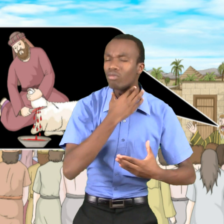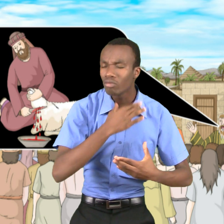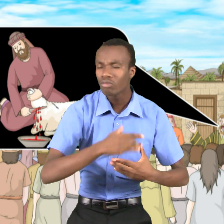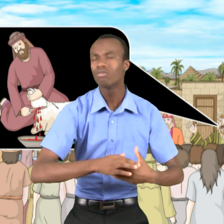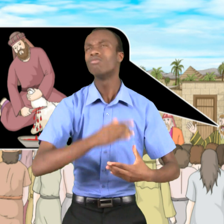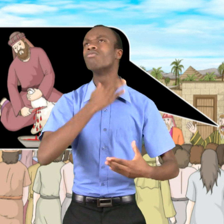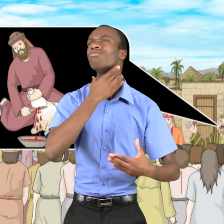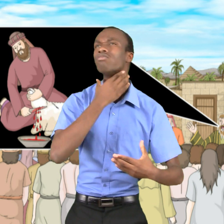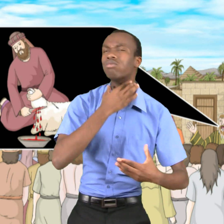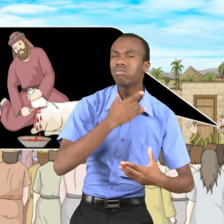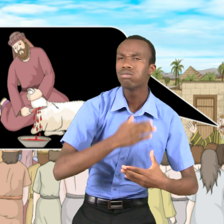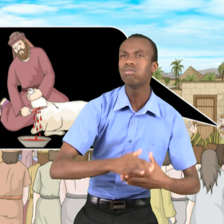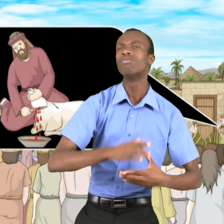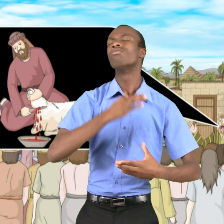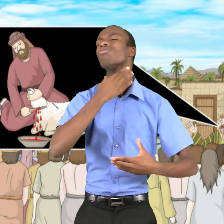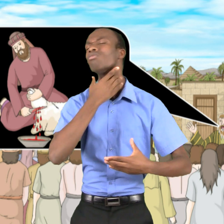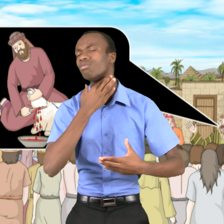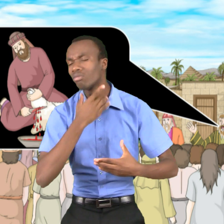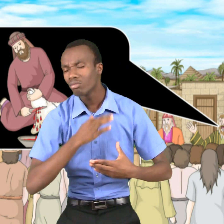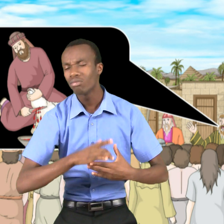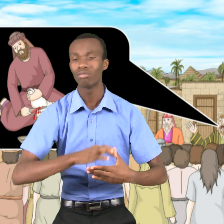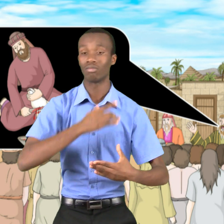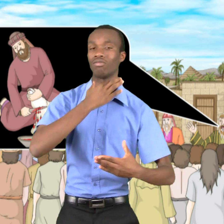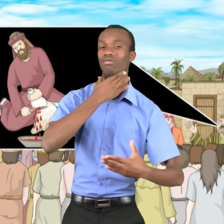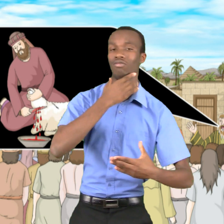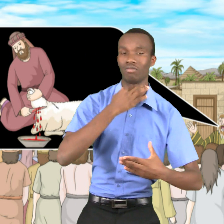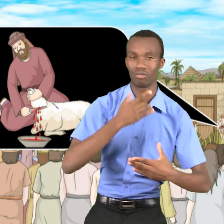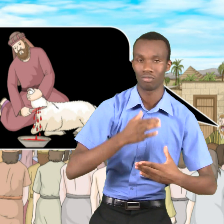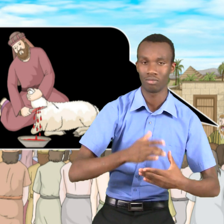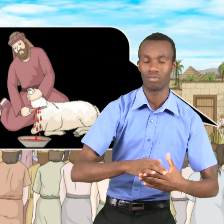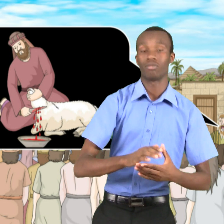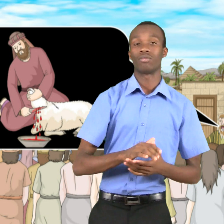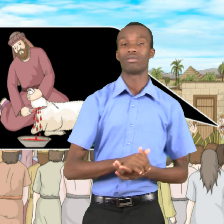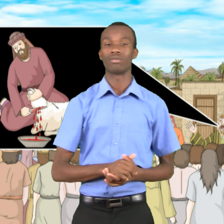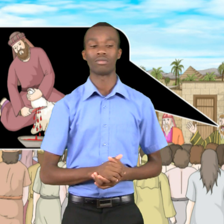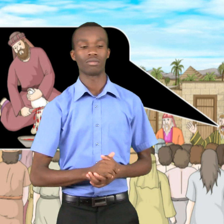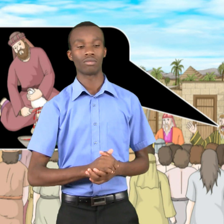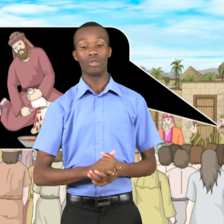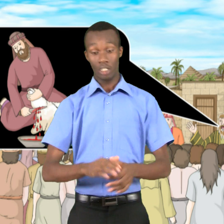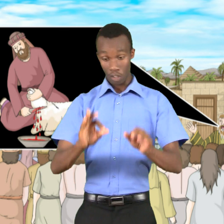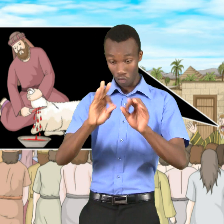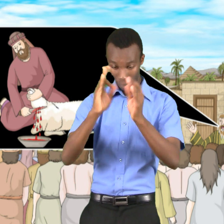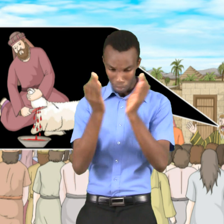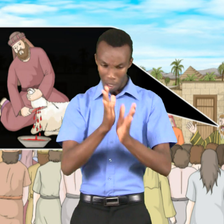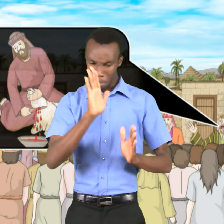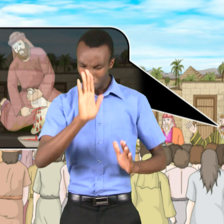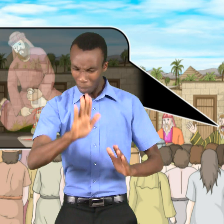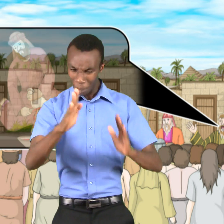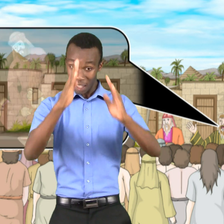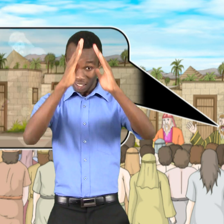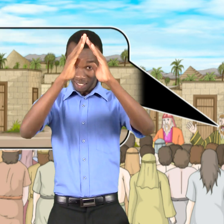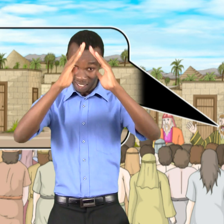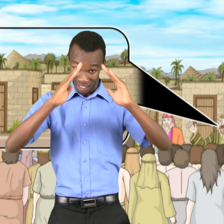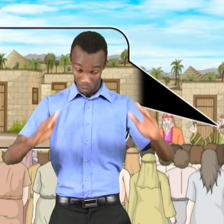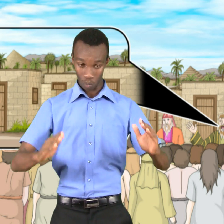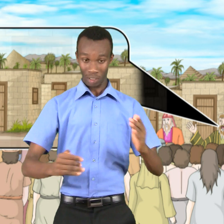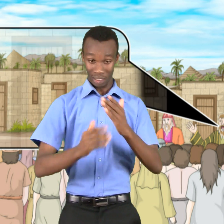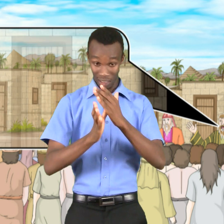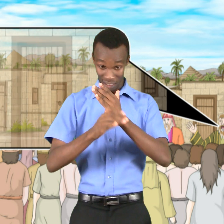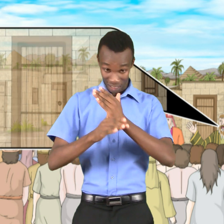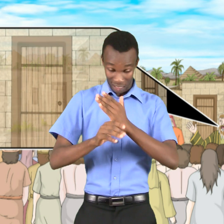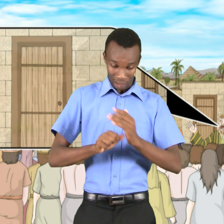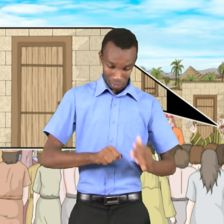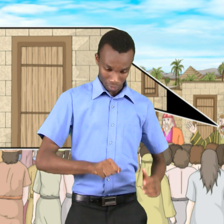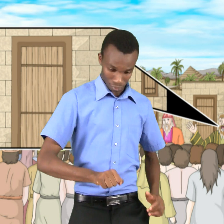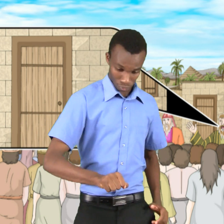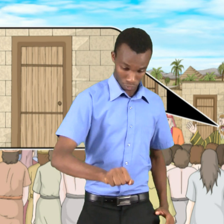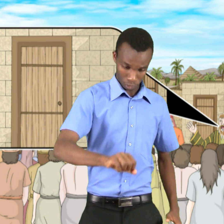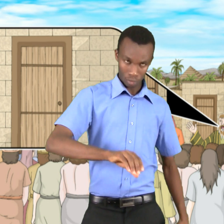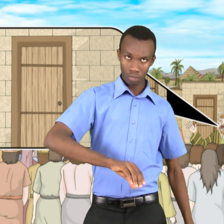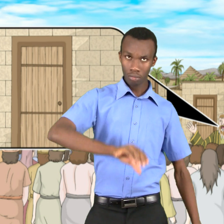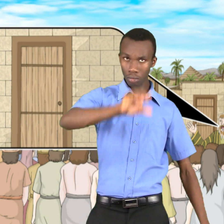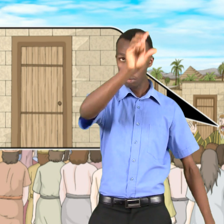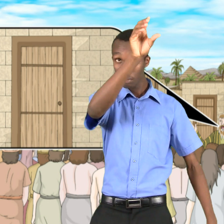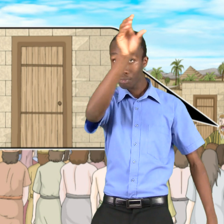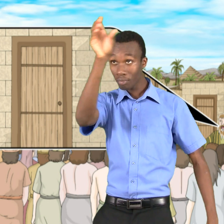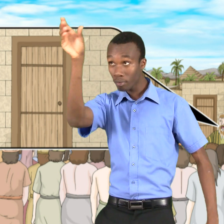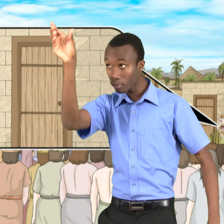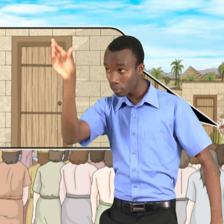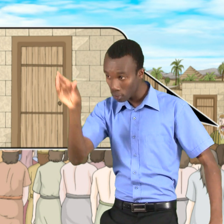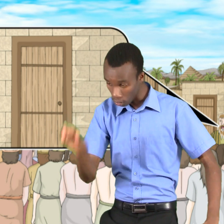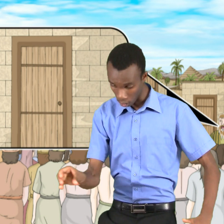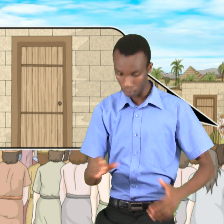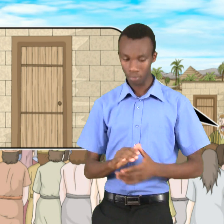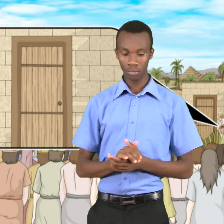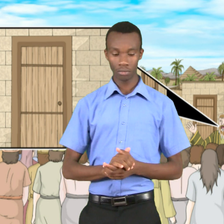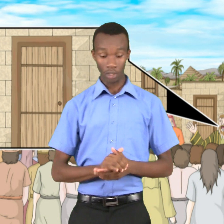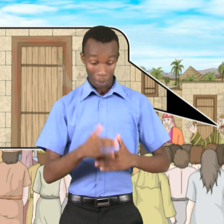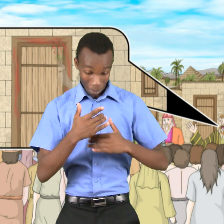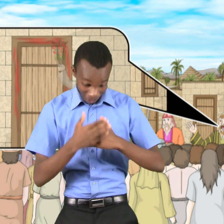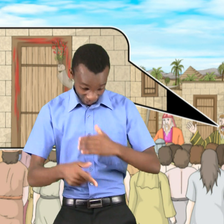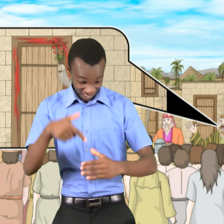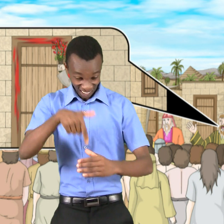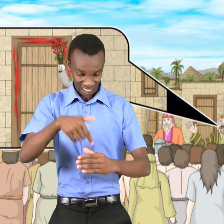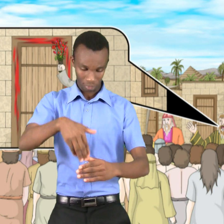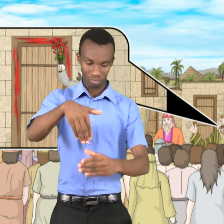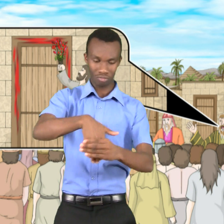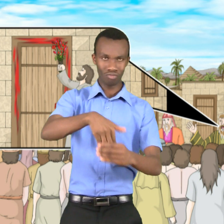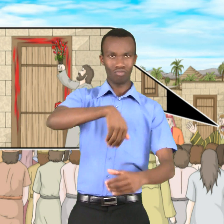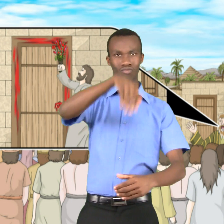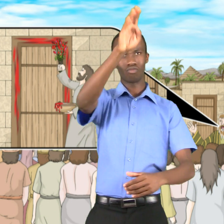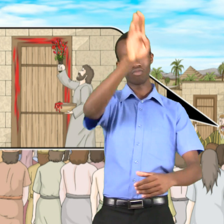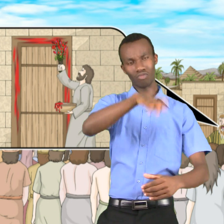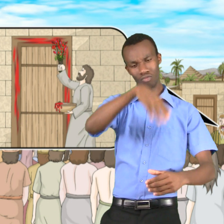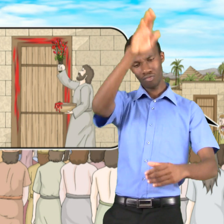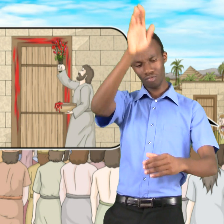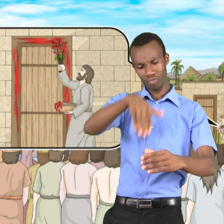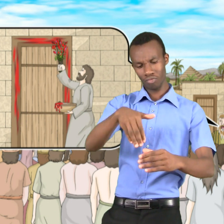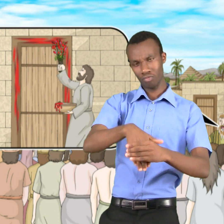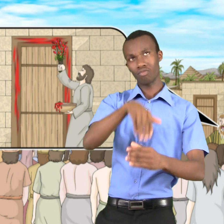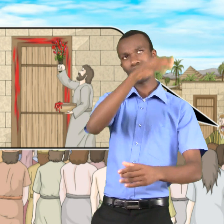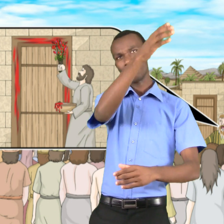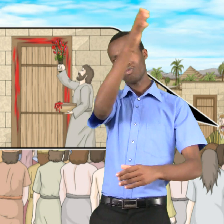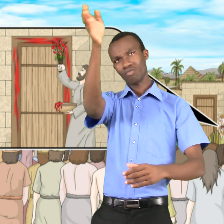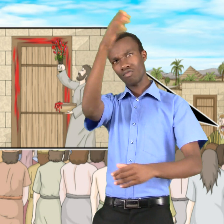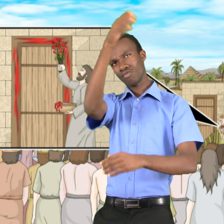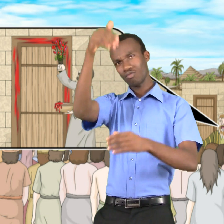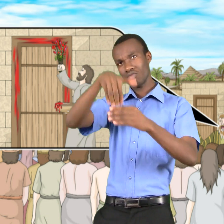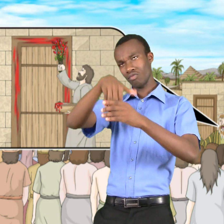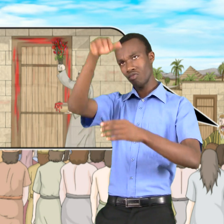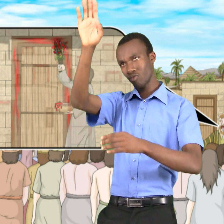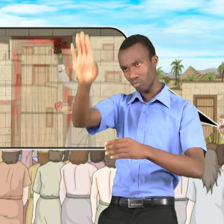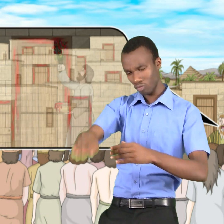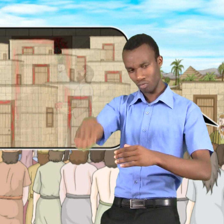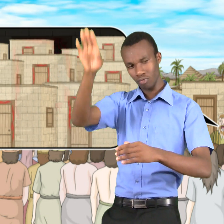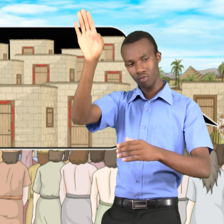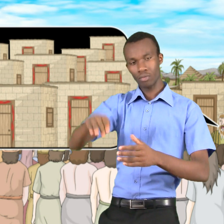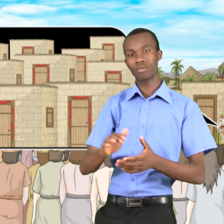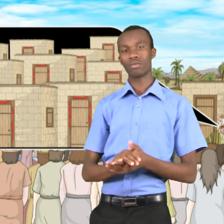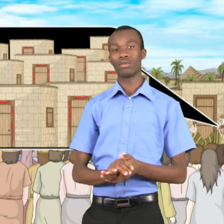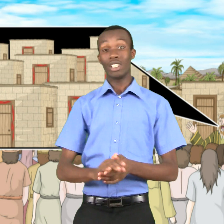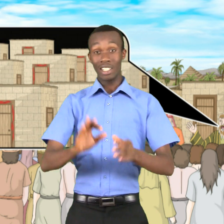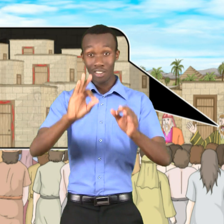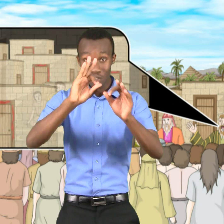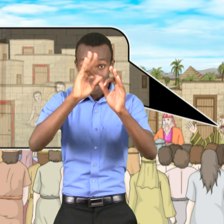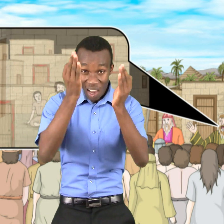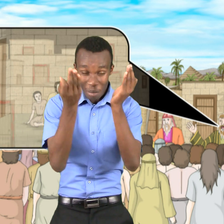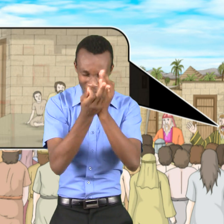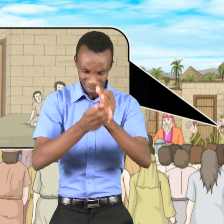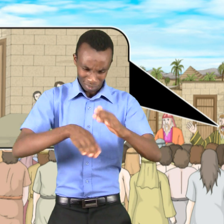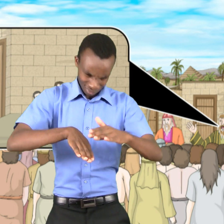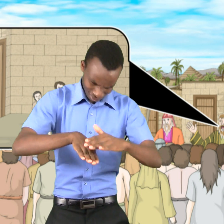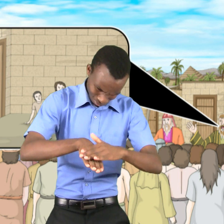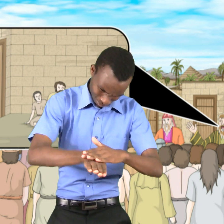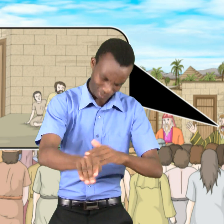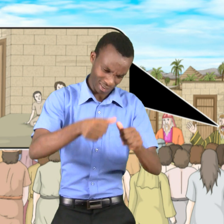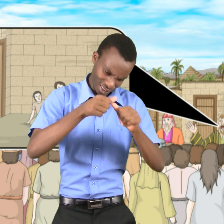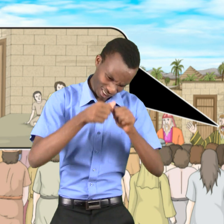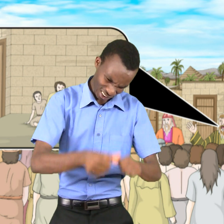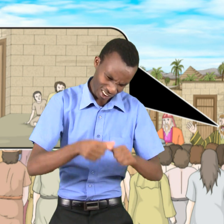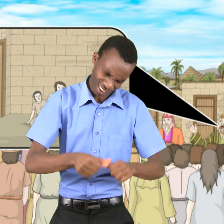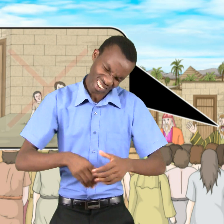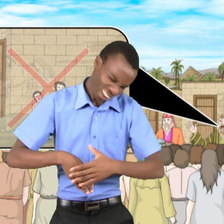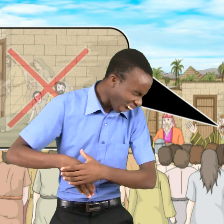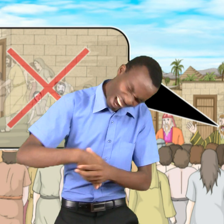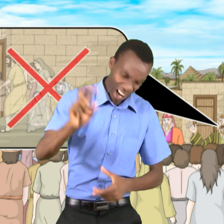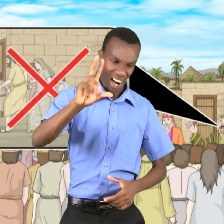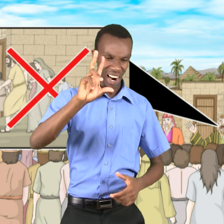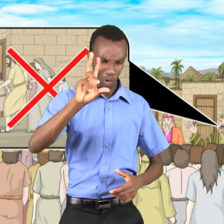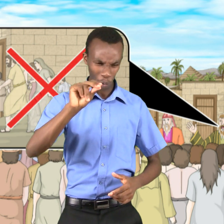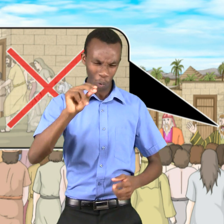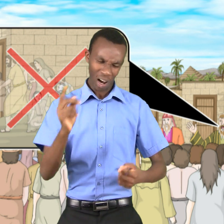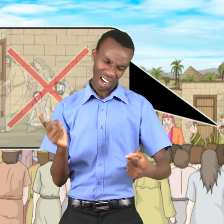Take a cluster of hyssop, dip it into the blood in the basin, and brush the blood on the top and sides of the doorframe.